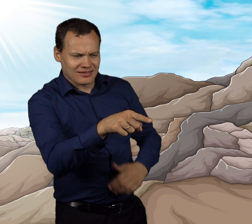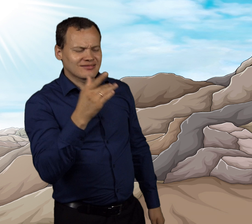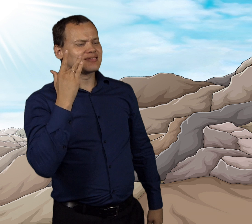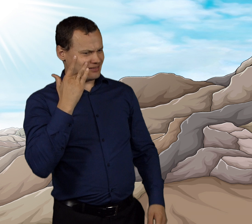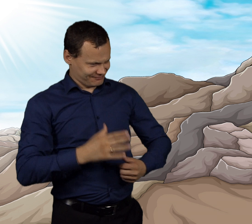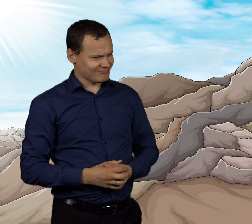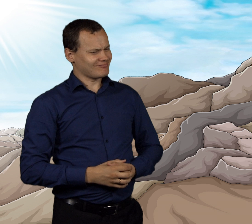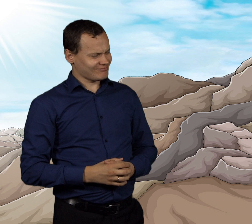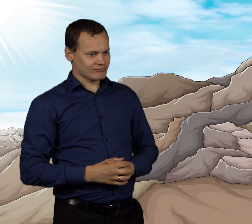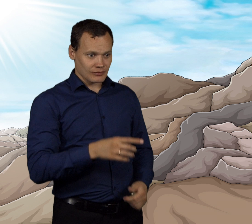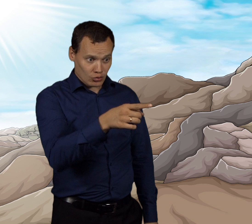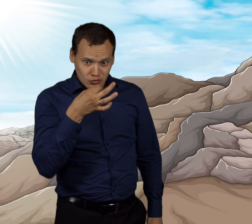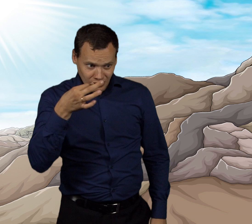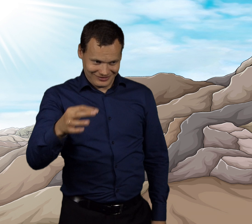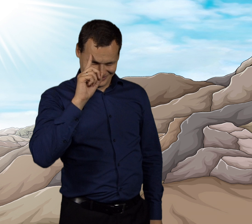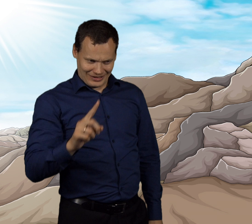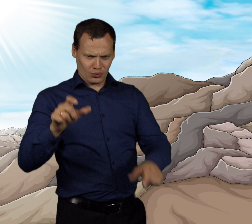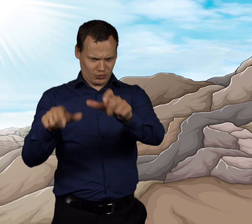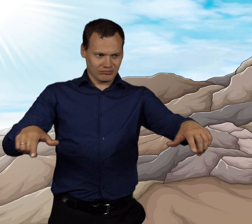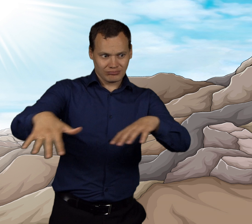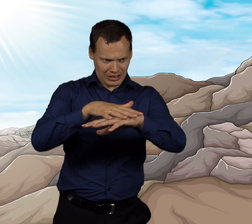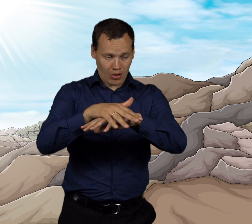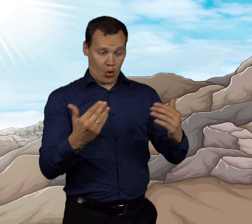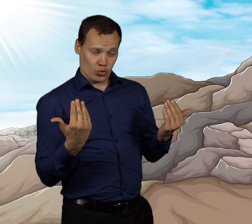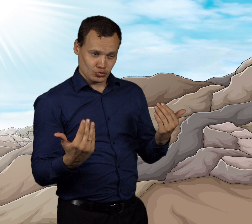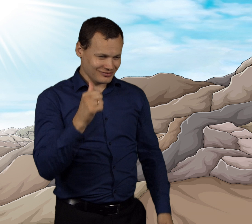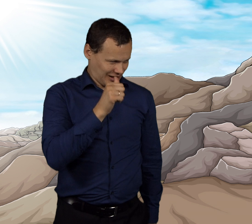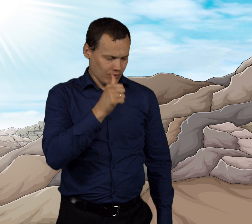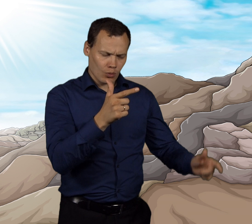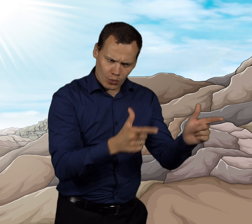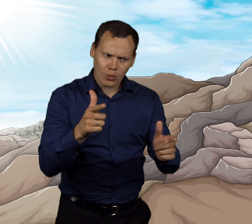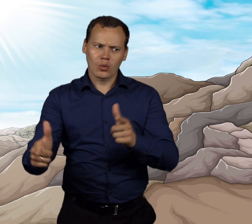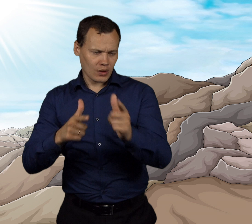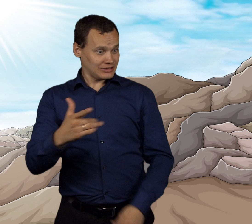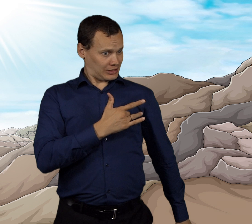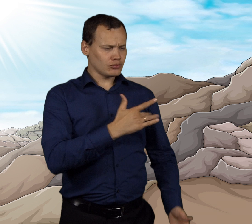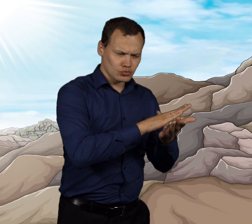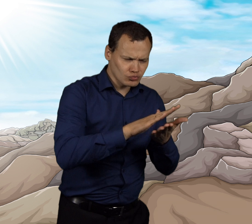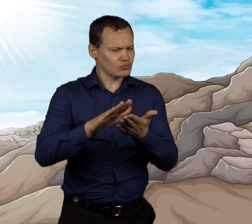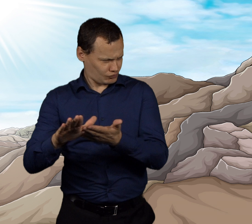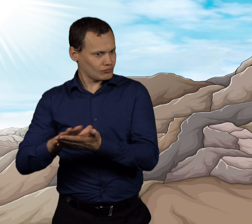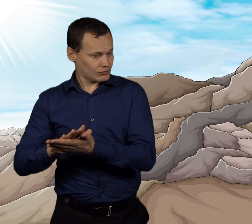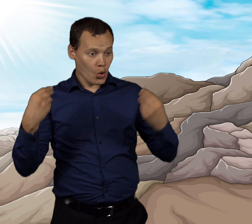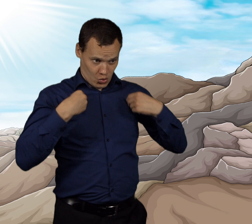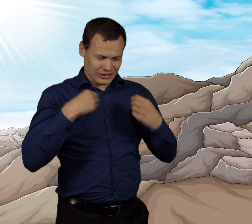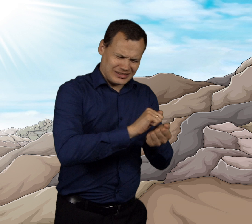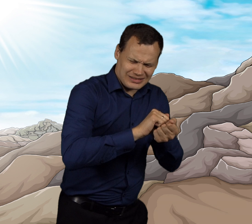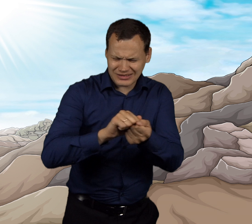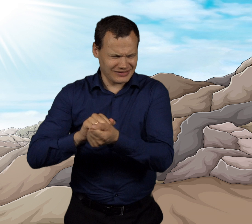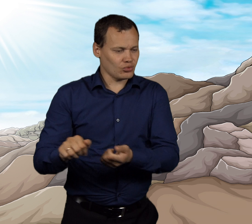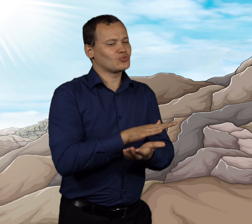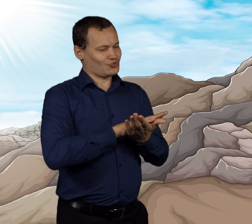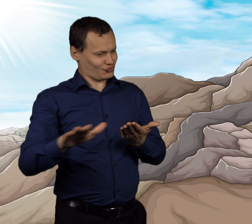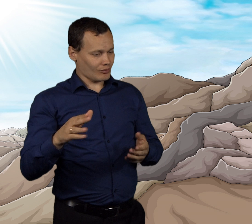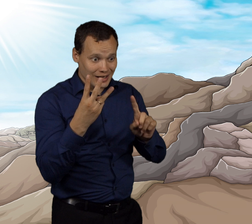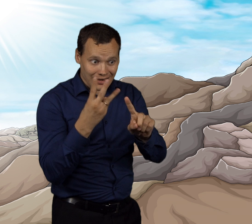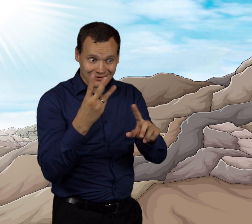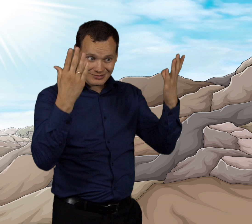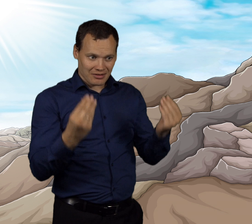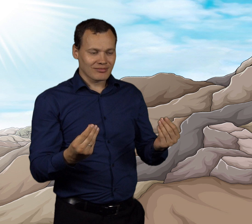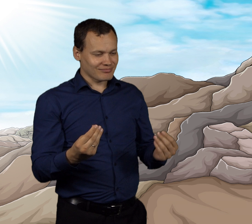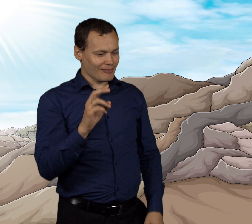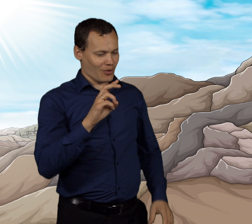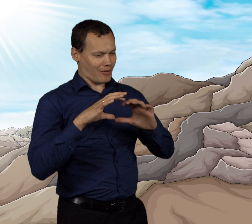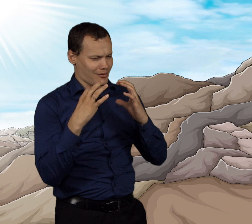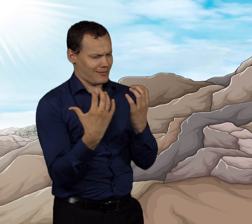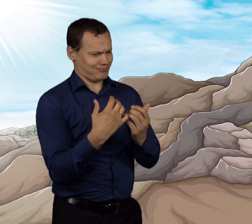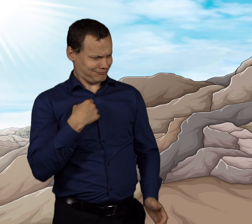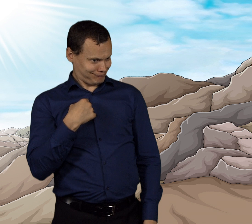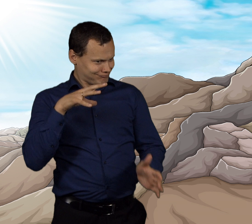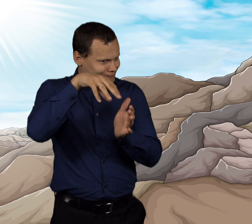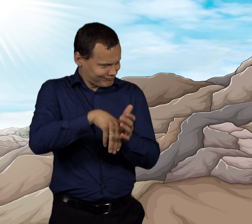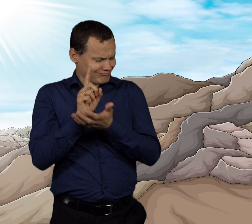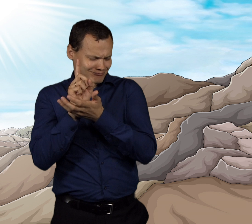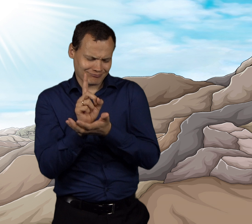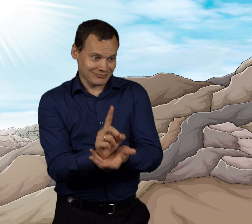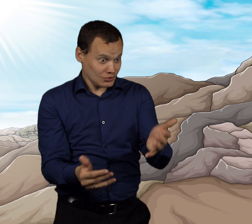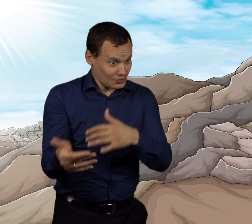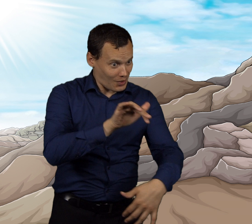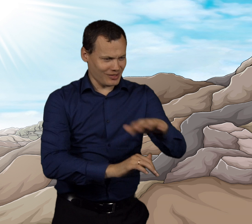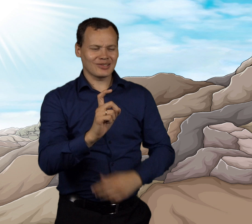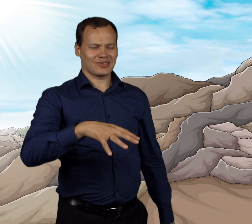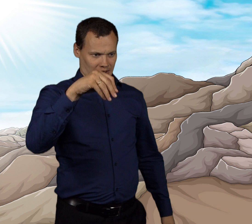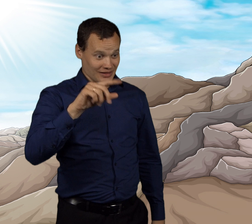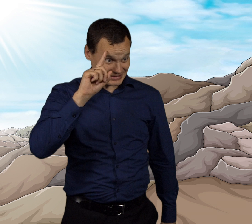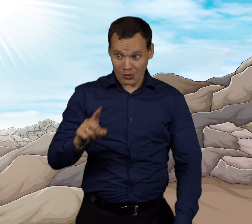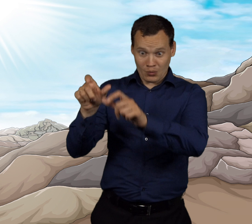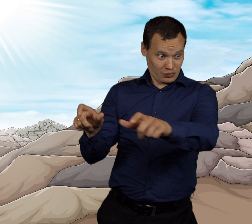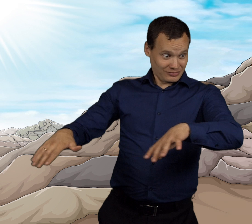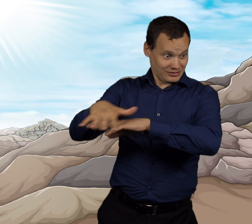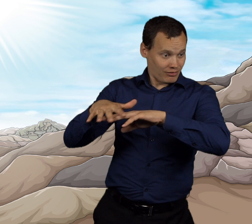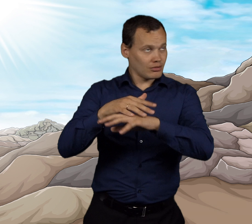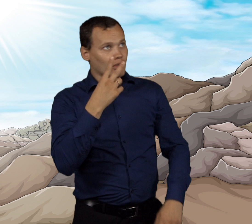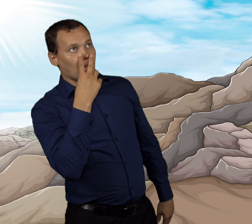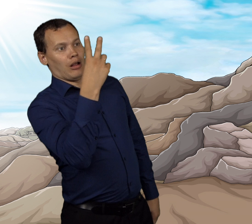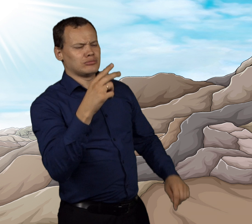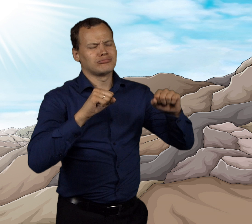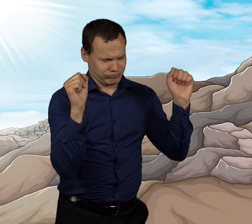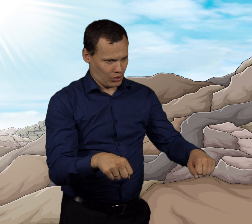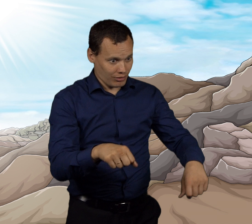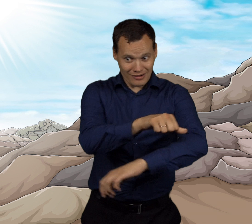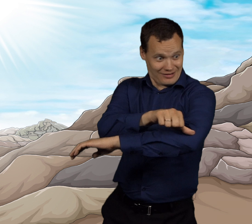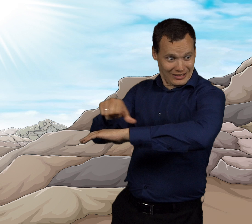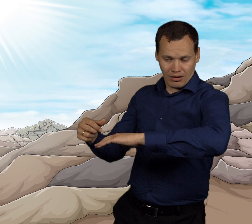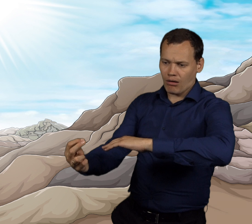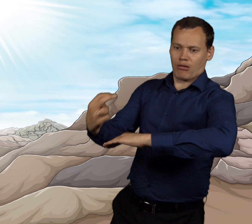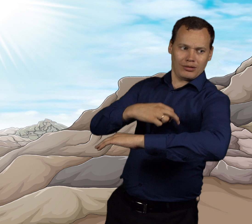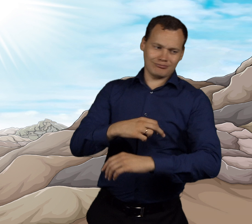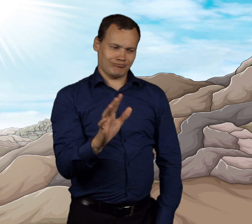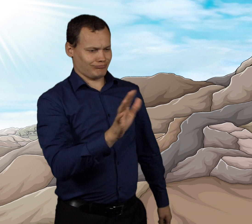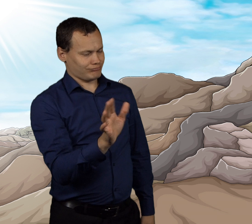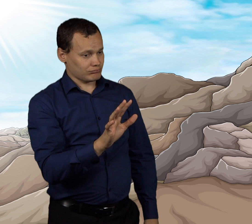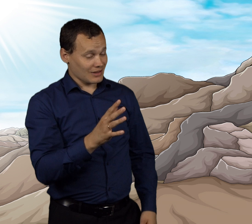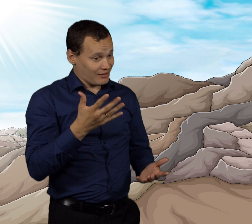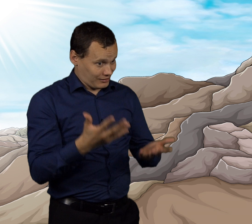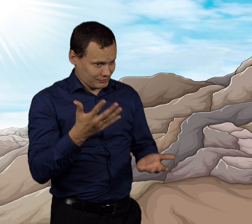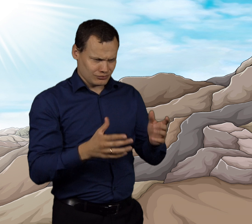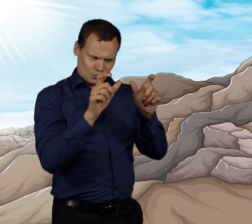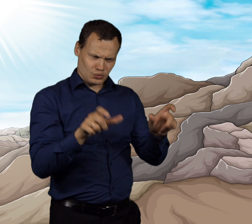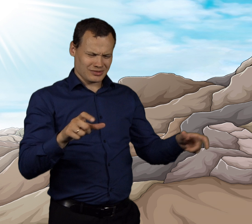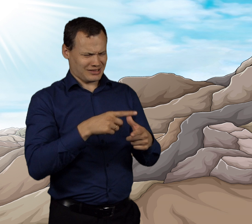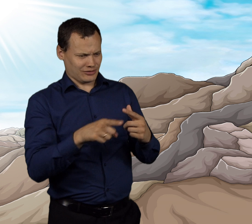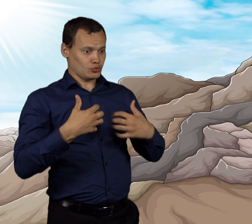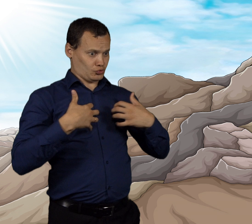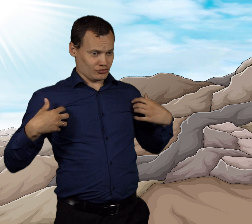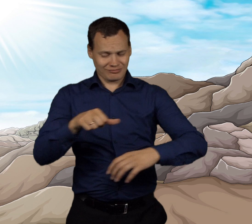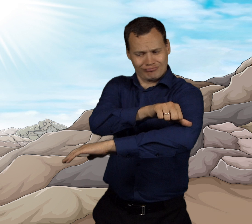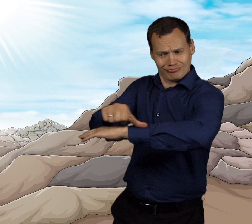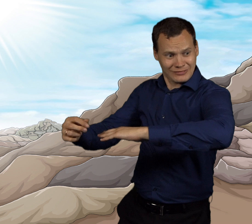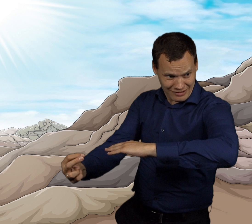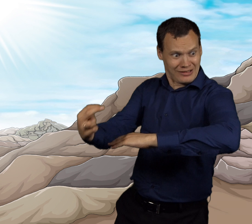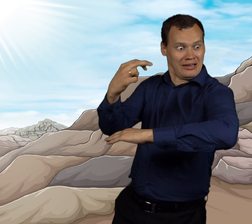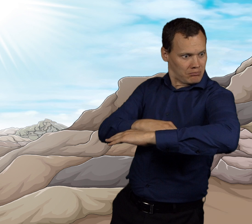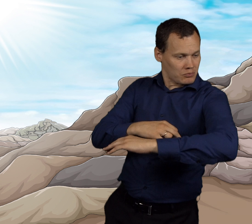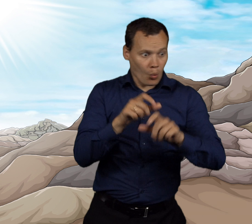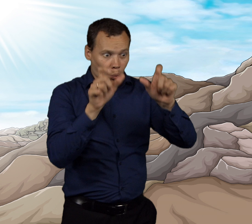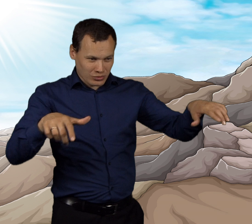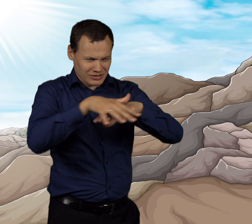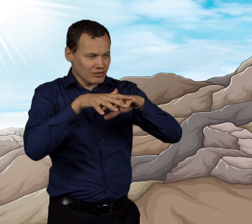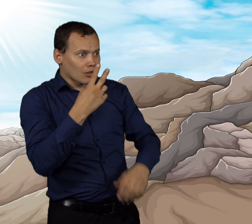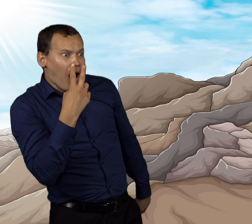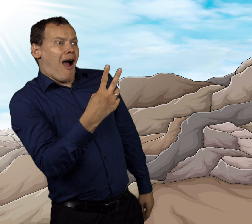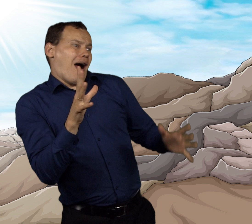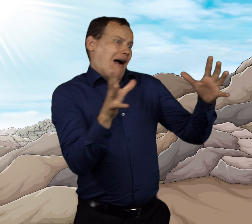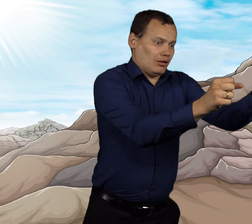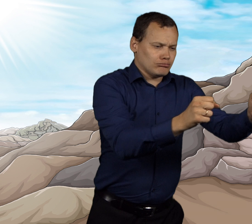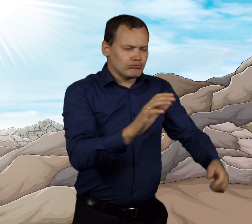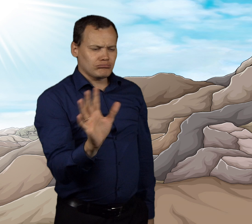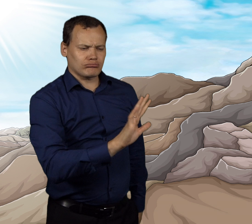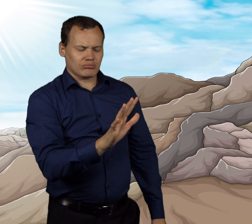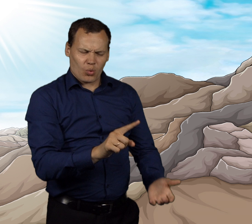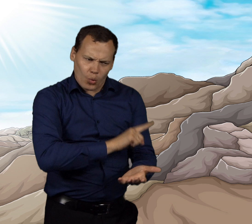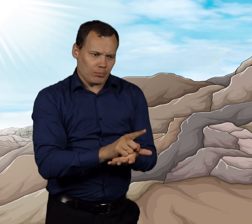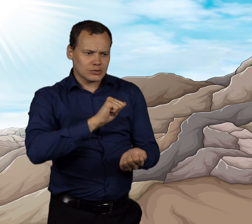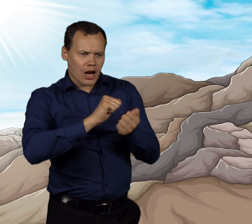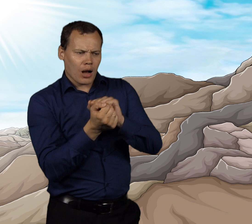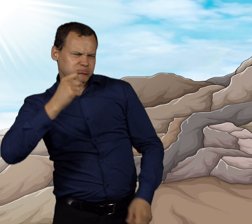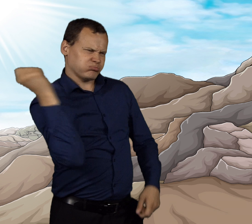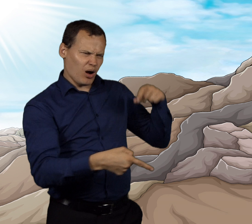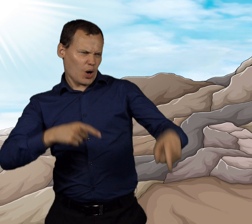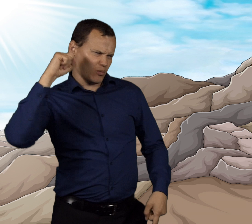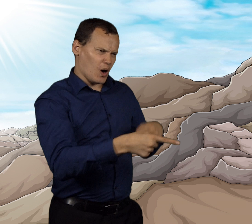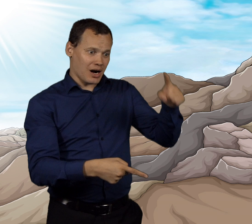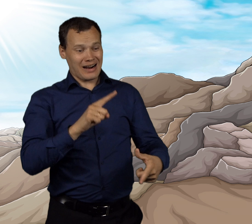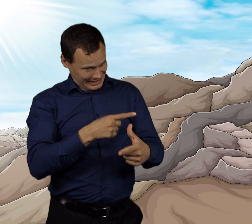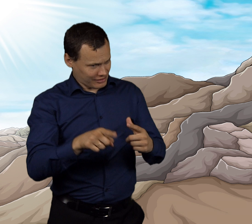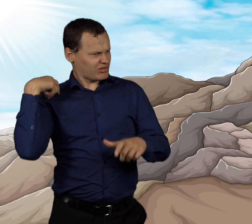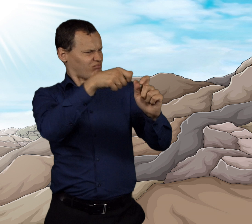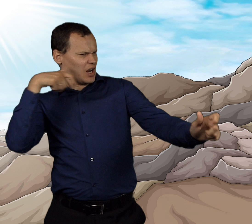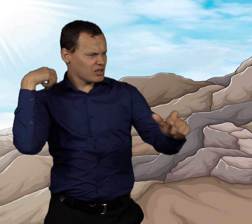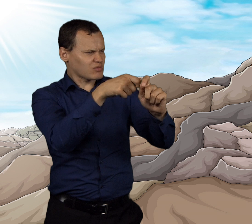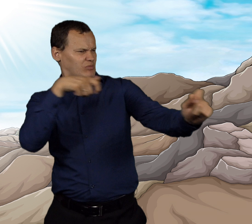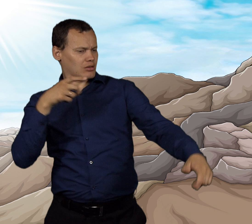Then the LORD said to Moses, “Go to the people and consecrate them today and tomorrow. They must wash their clothes and be prepared by the third day, for on the third day the LORD will come down on Mount Sinai in the sight of all the people.